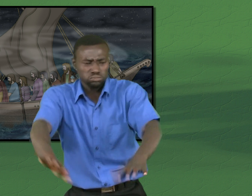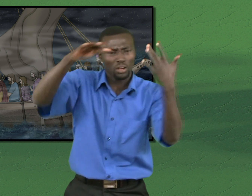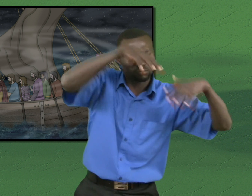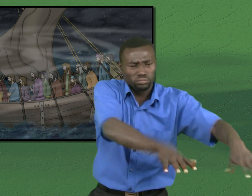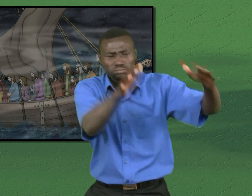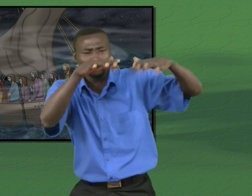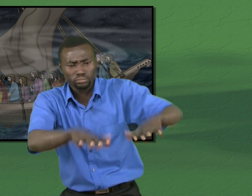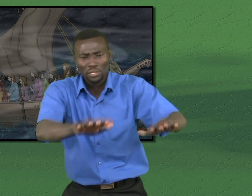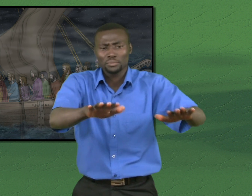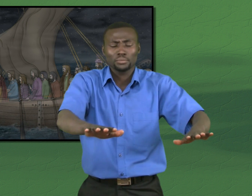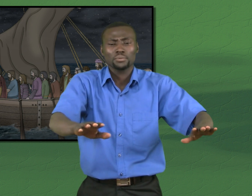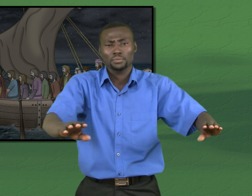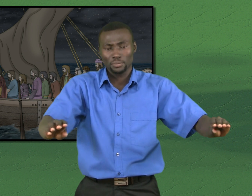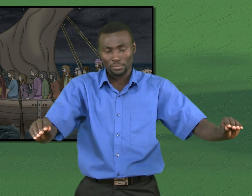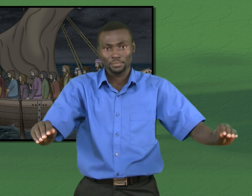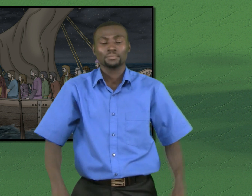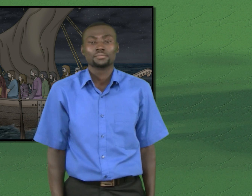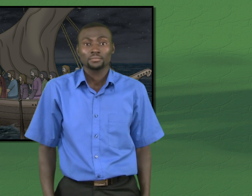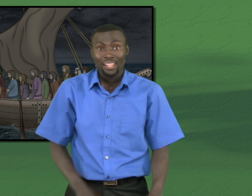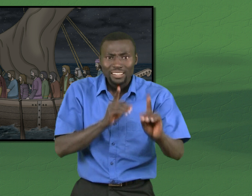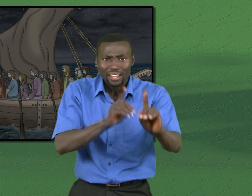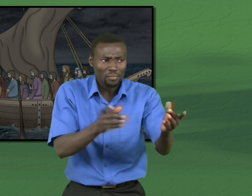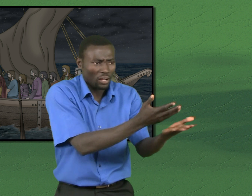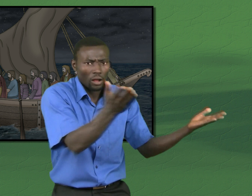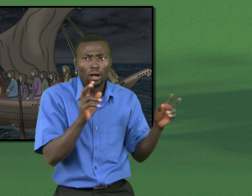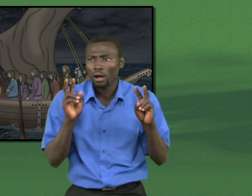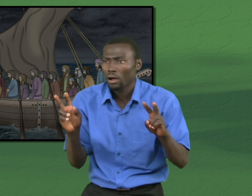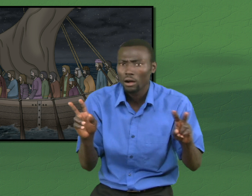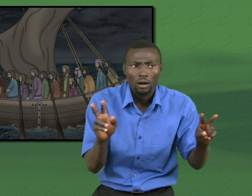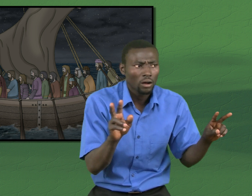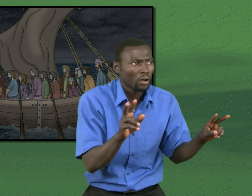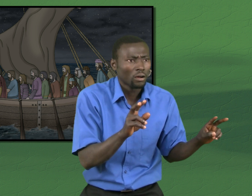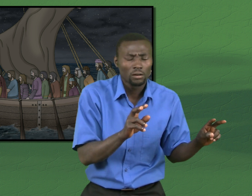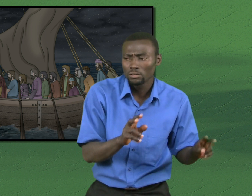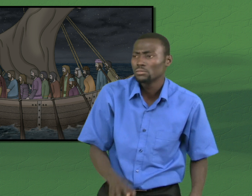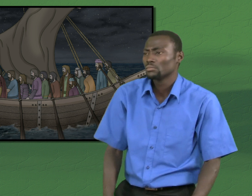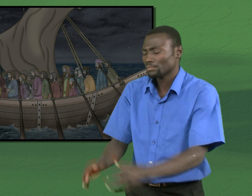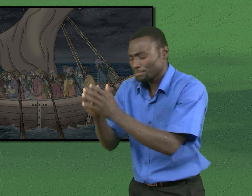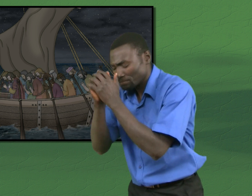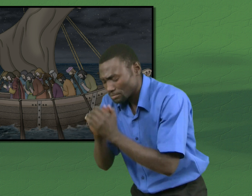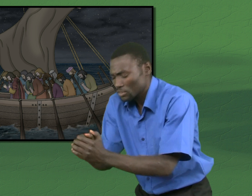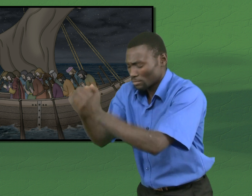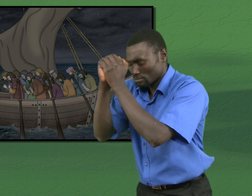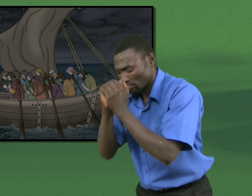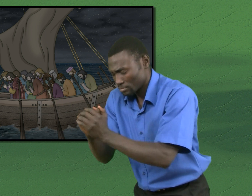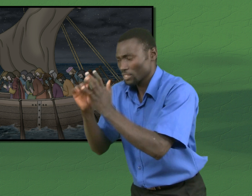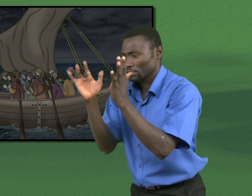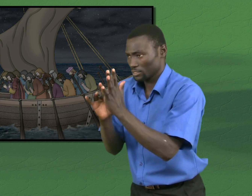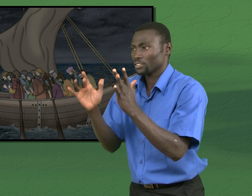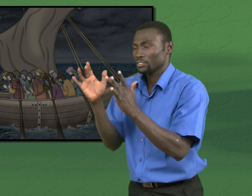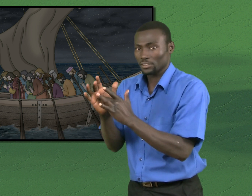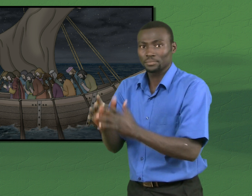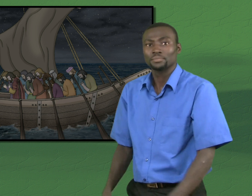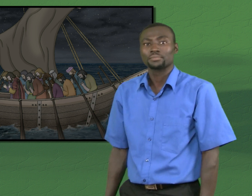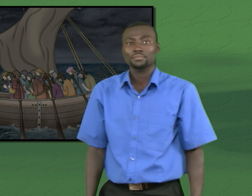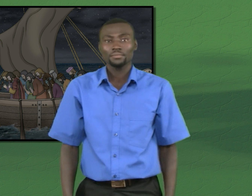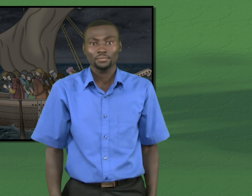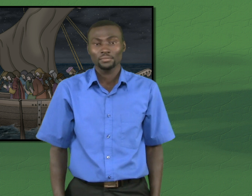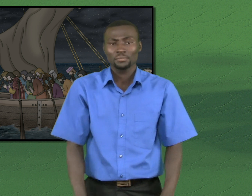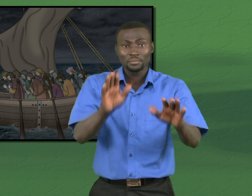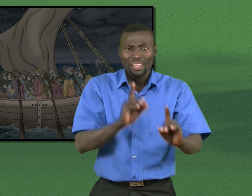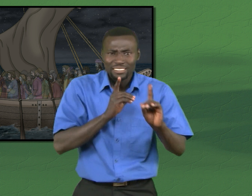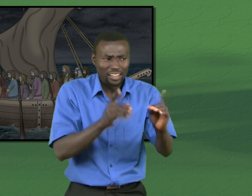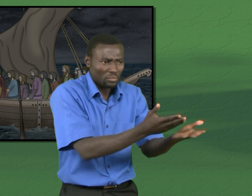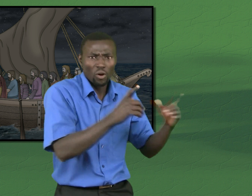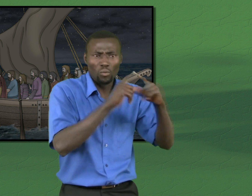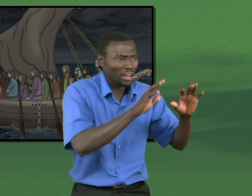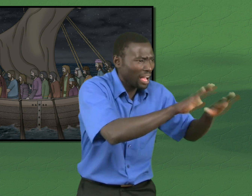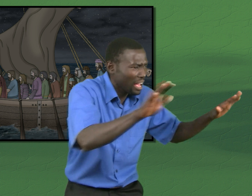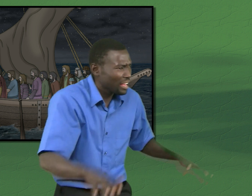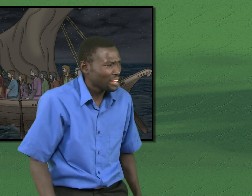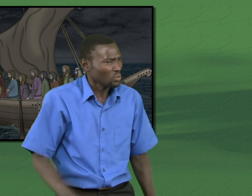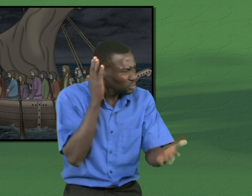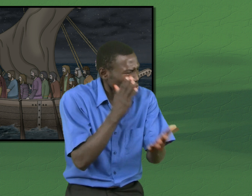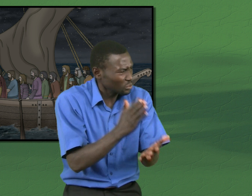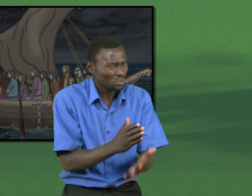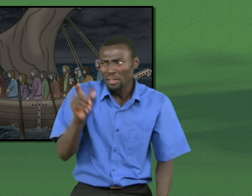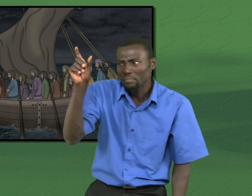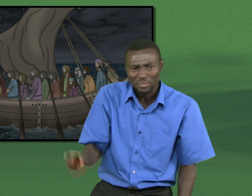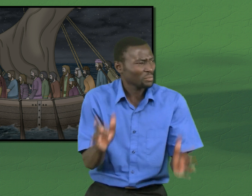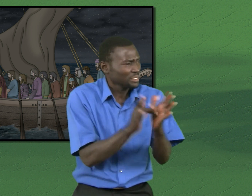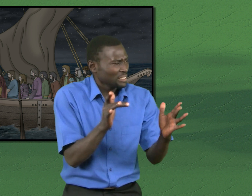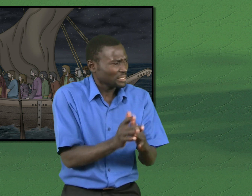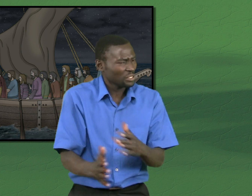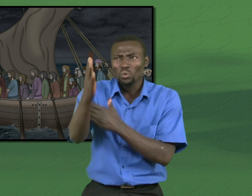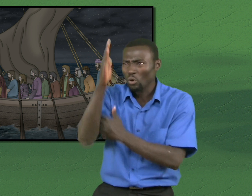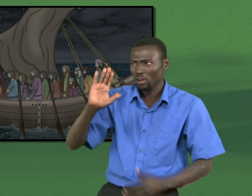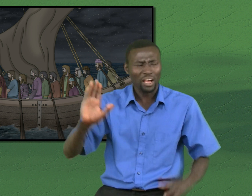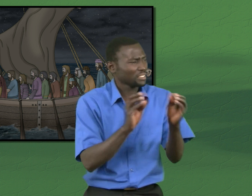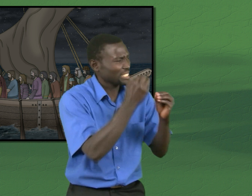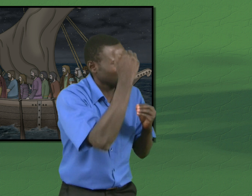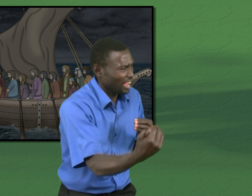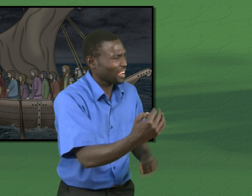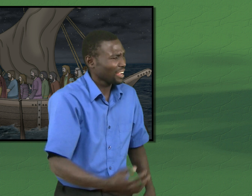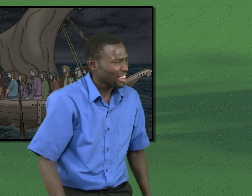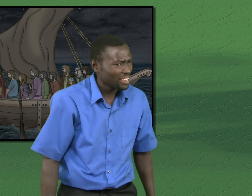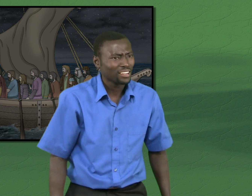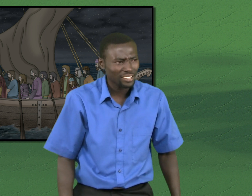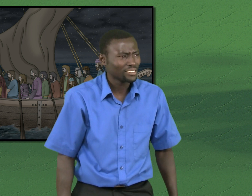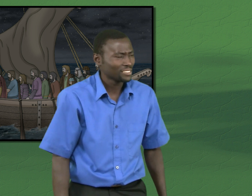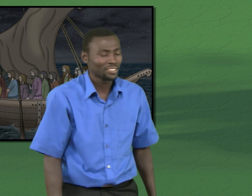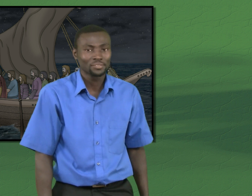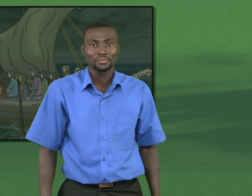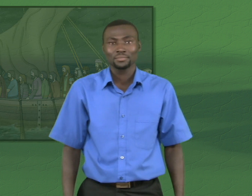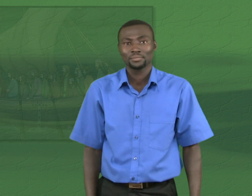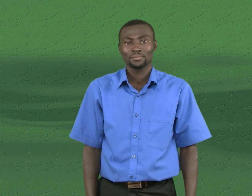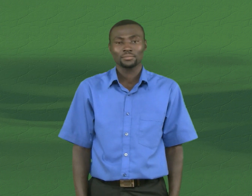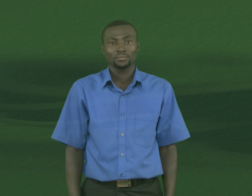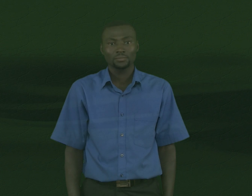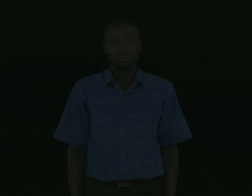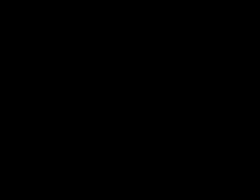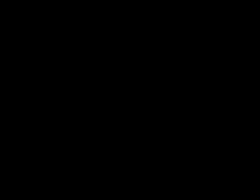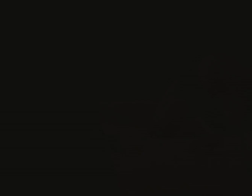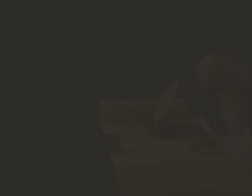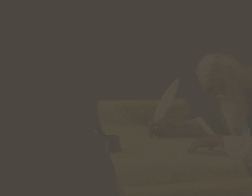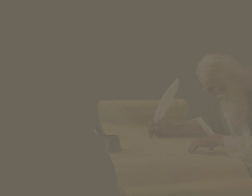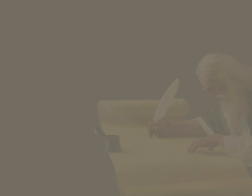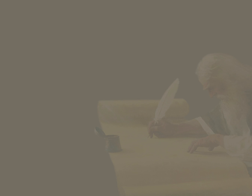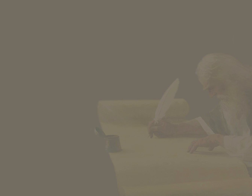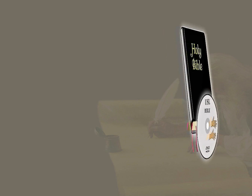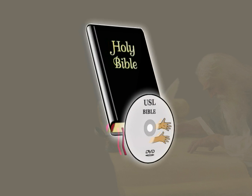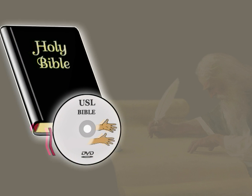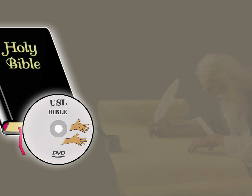Then those who were in the boat worshiped Him, saying, “Truly You are the Son of God!”